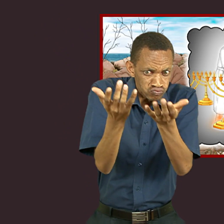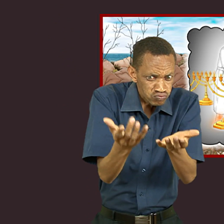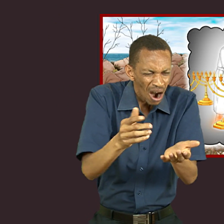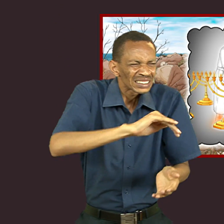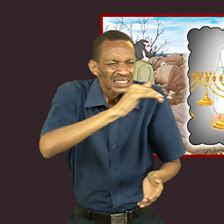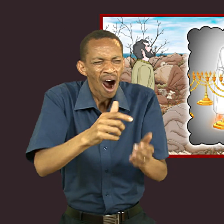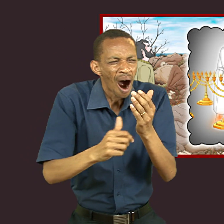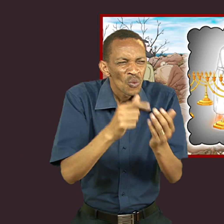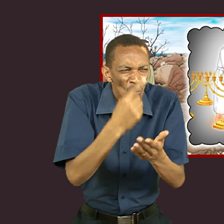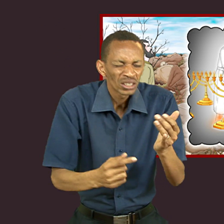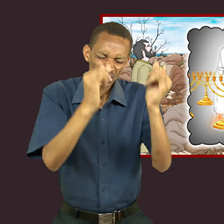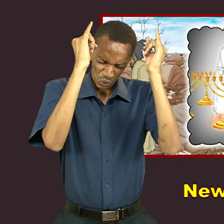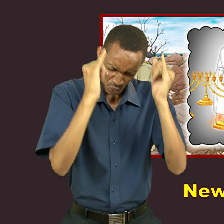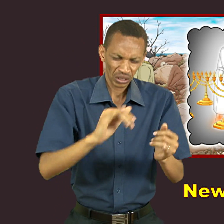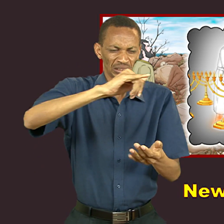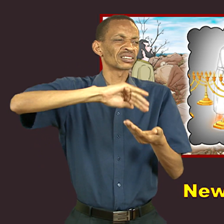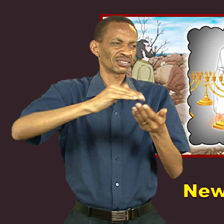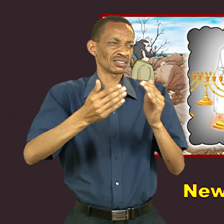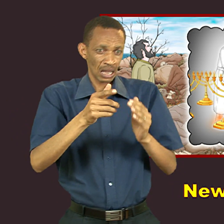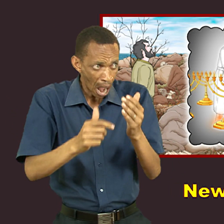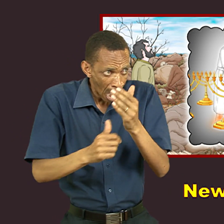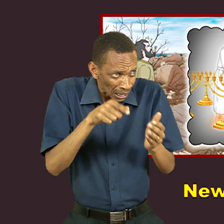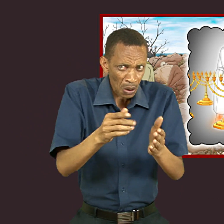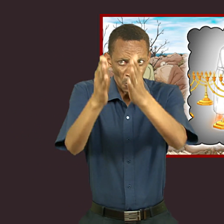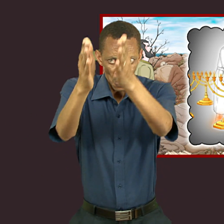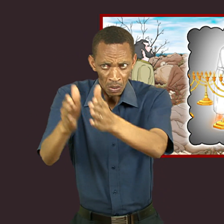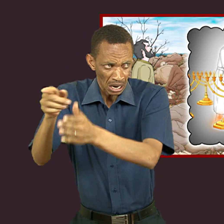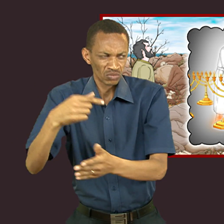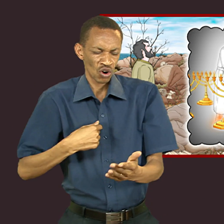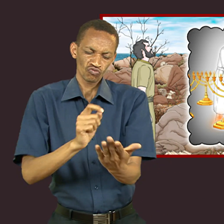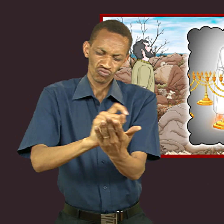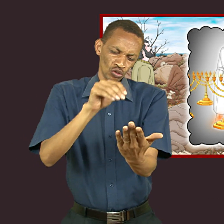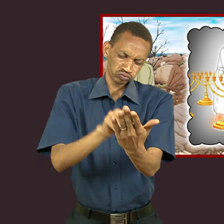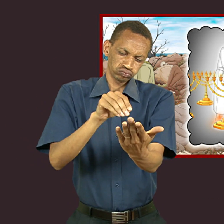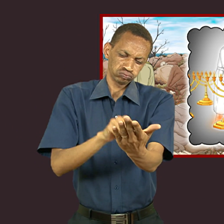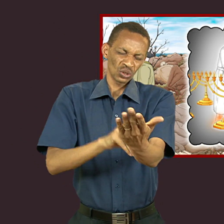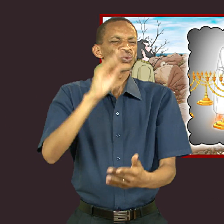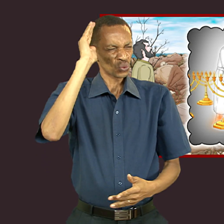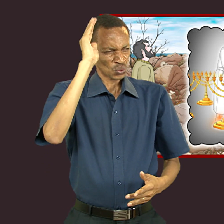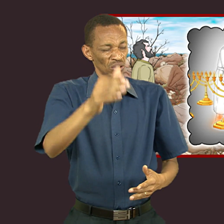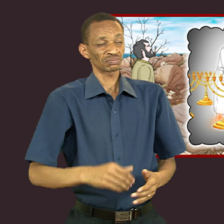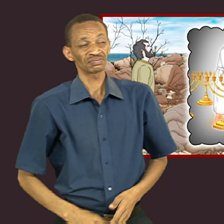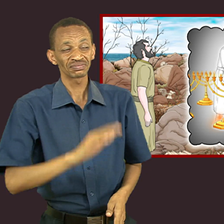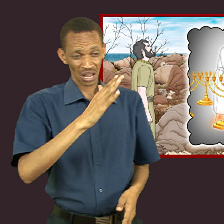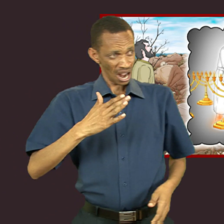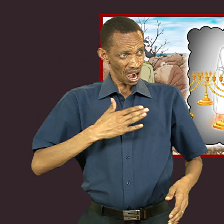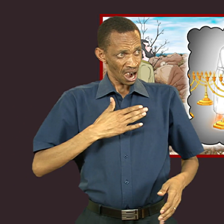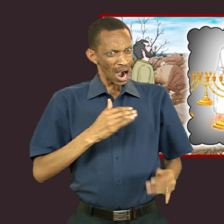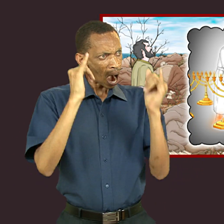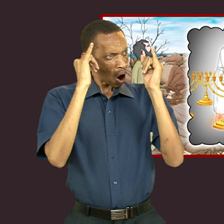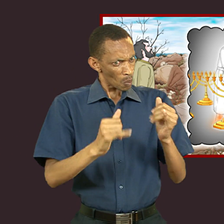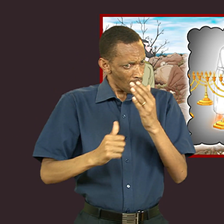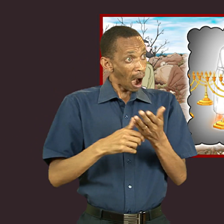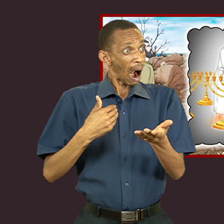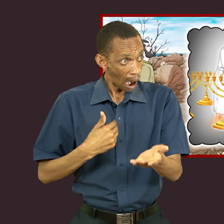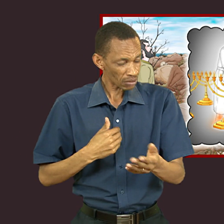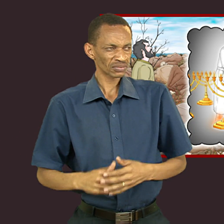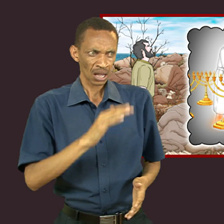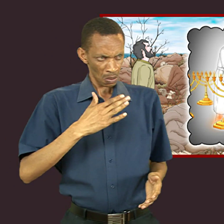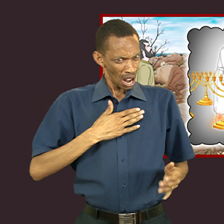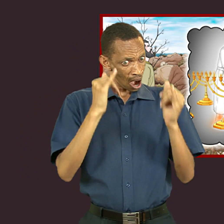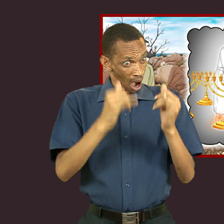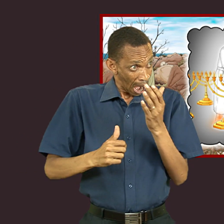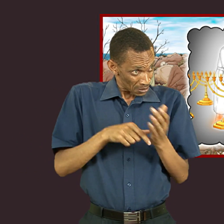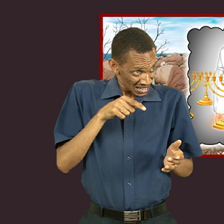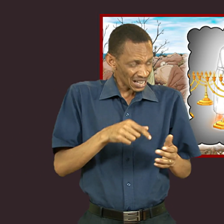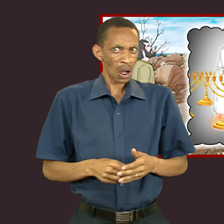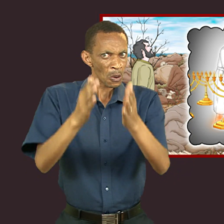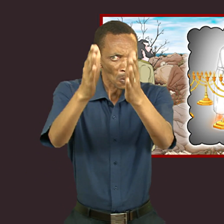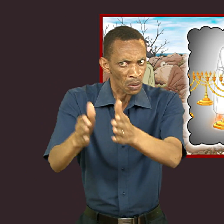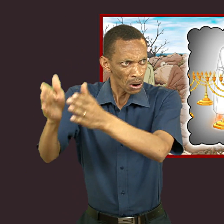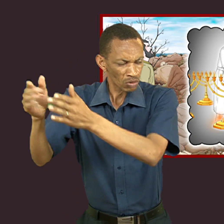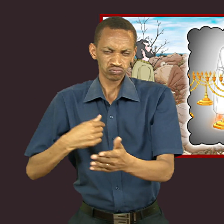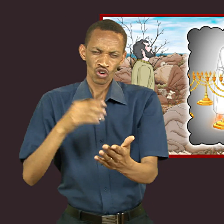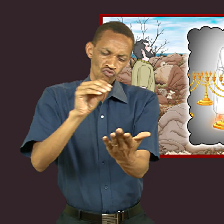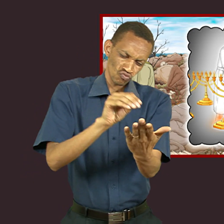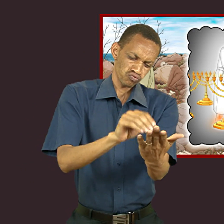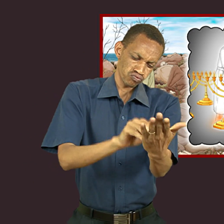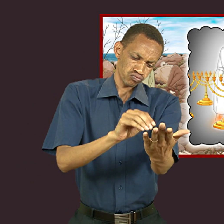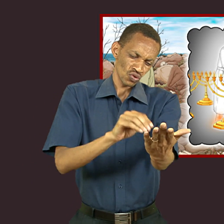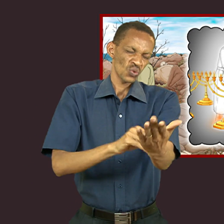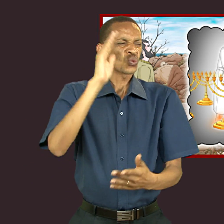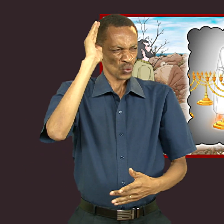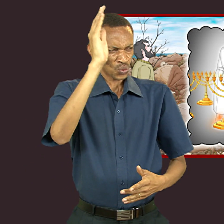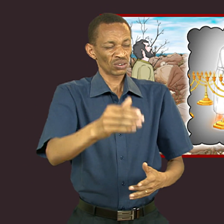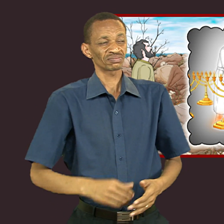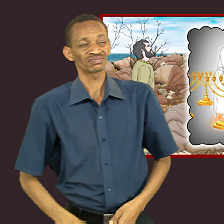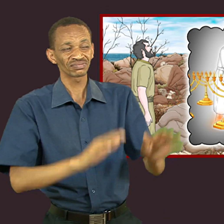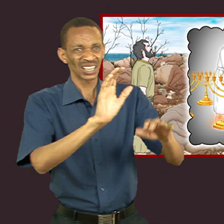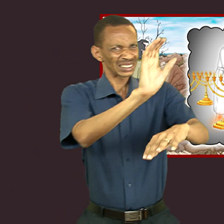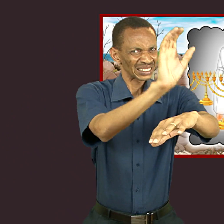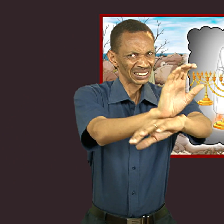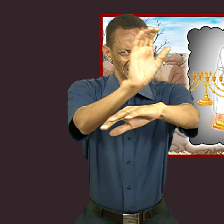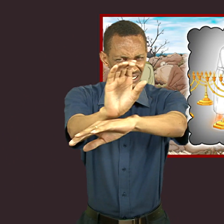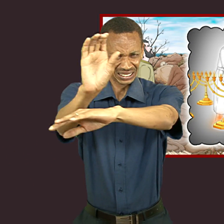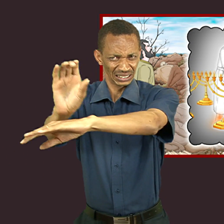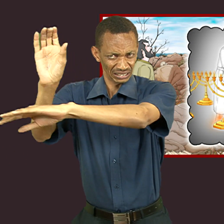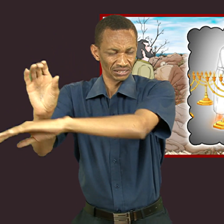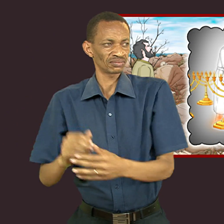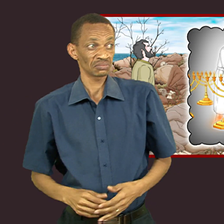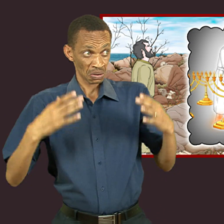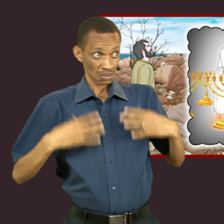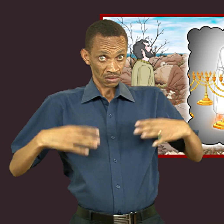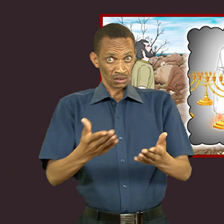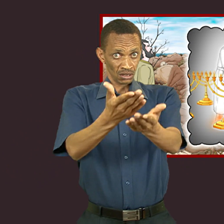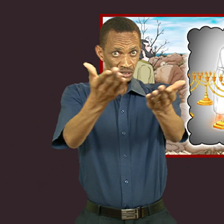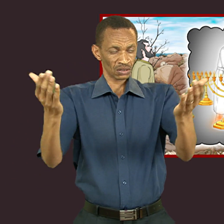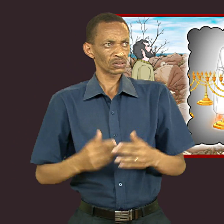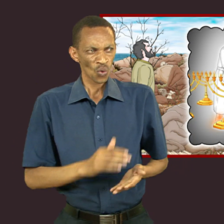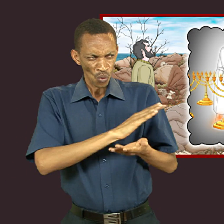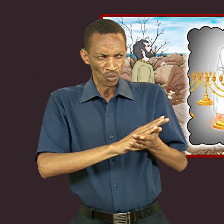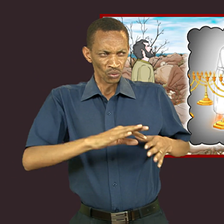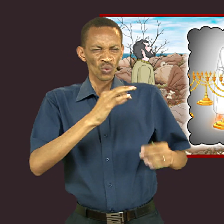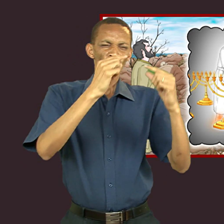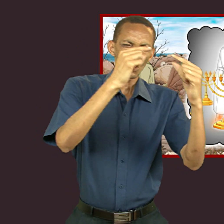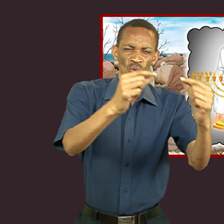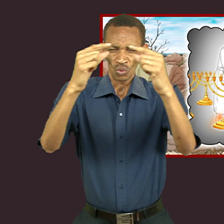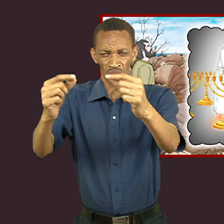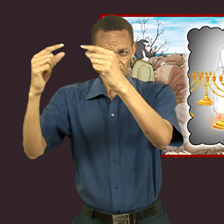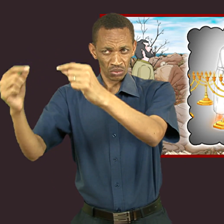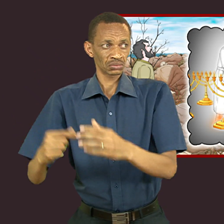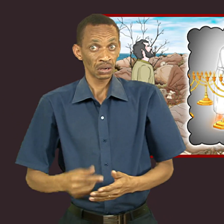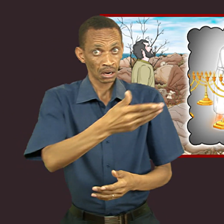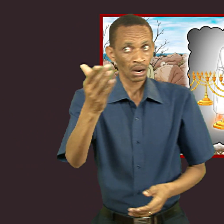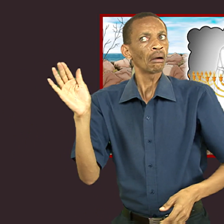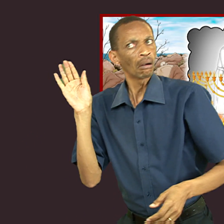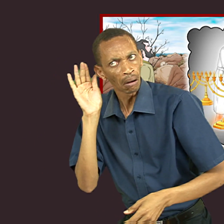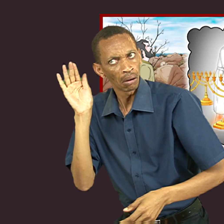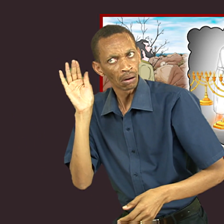Upon him I will write the name of My God, and the name of the city of My God (the new Jerusalem that comes down out of heaven from My God), and My new name.